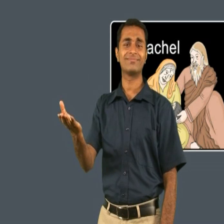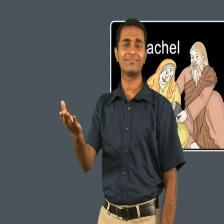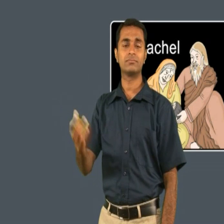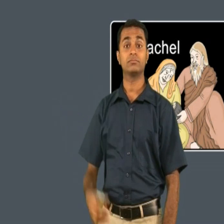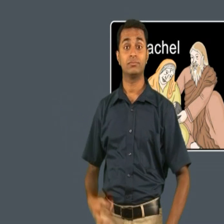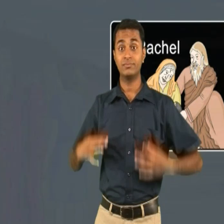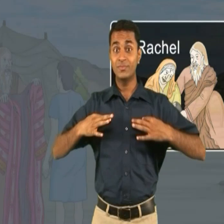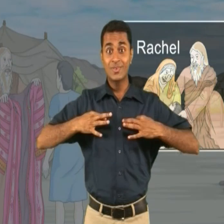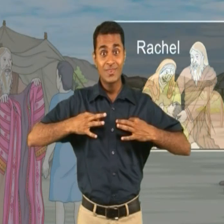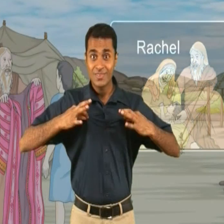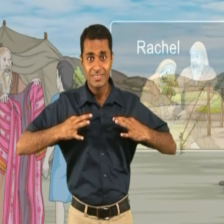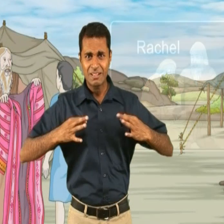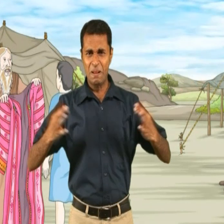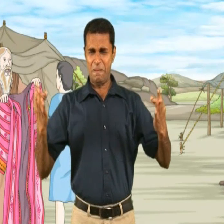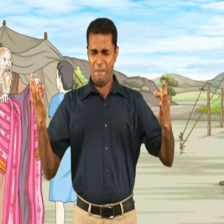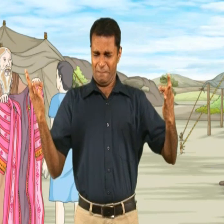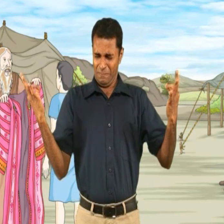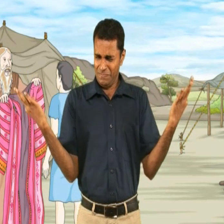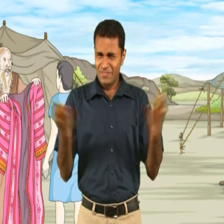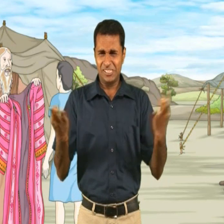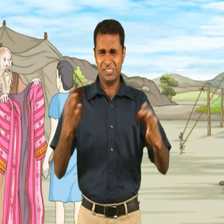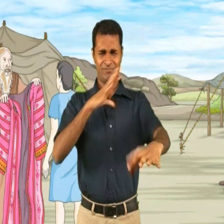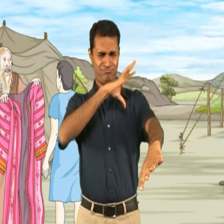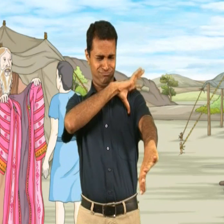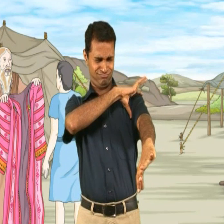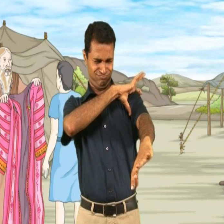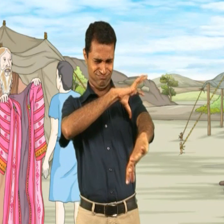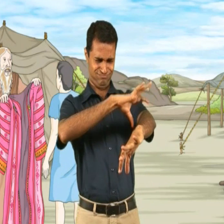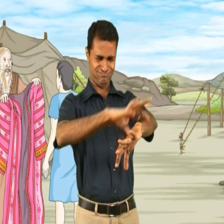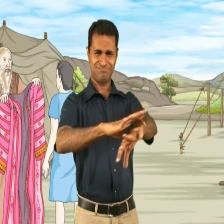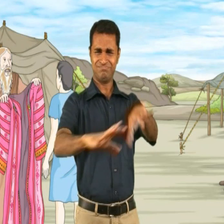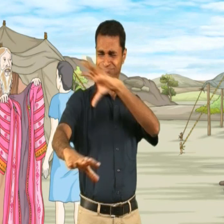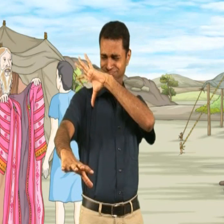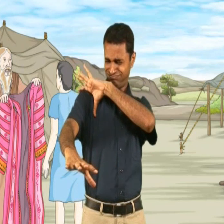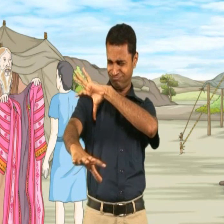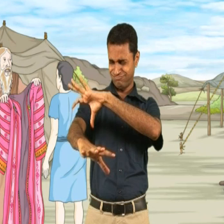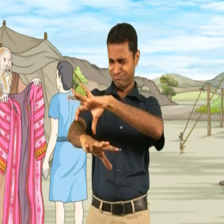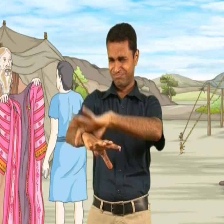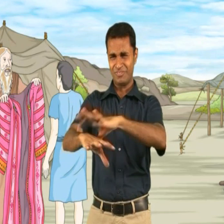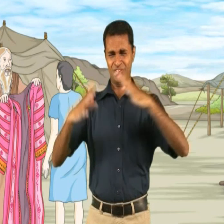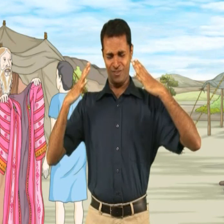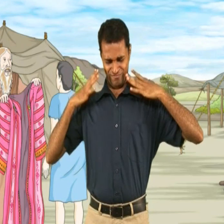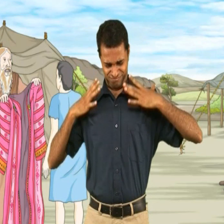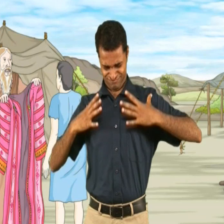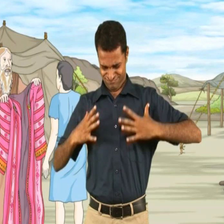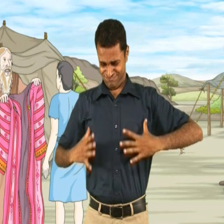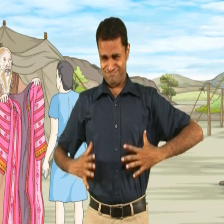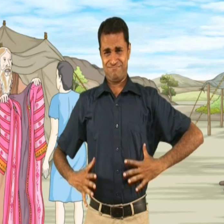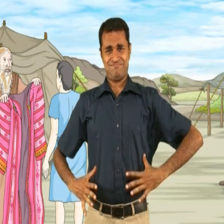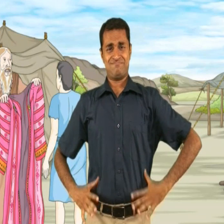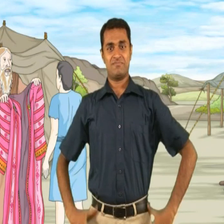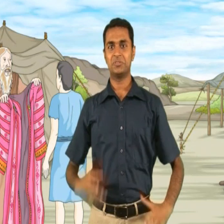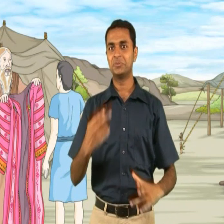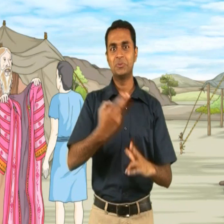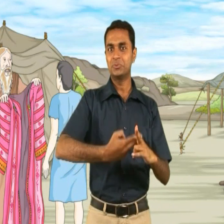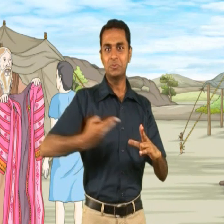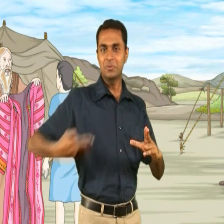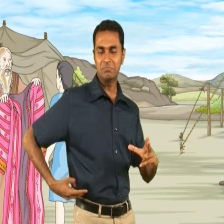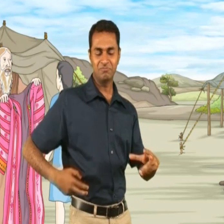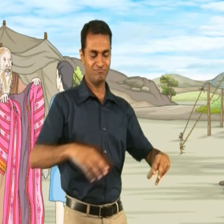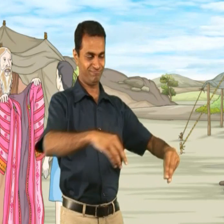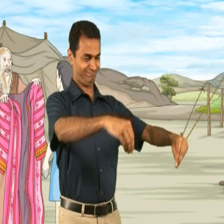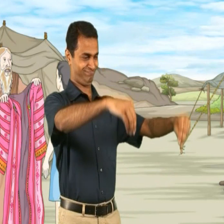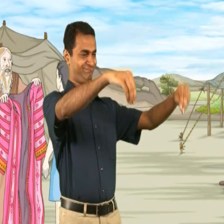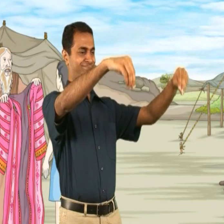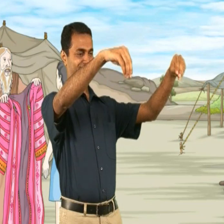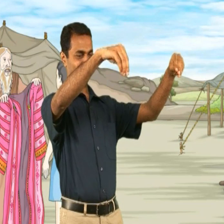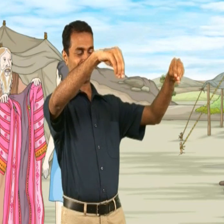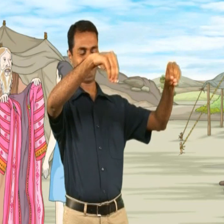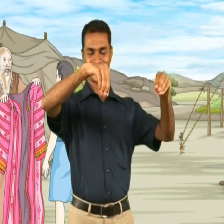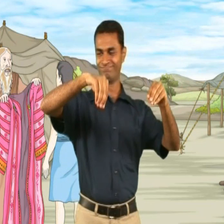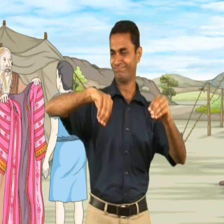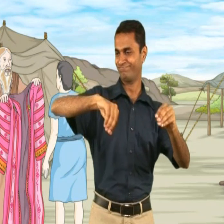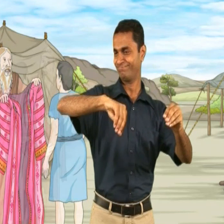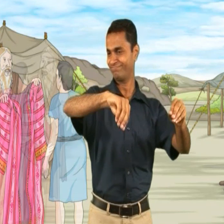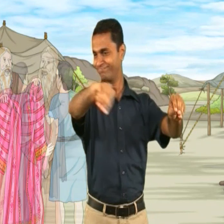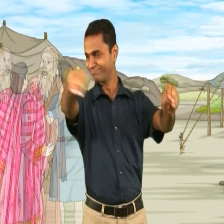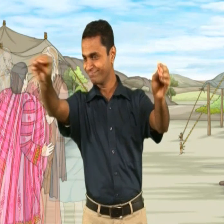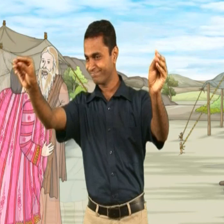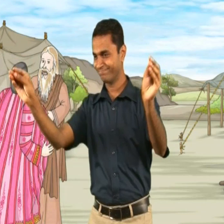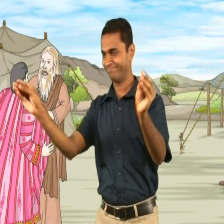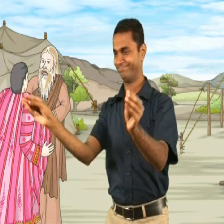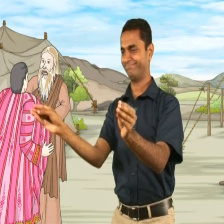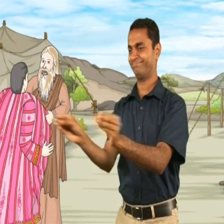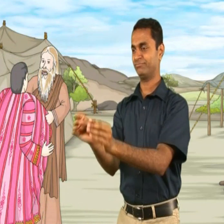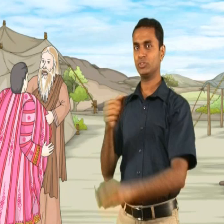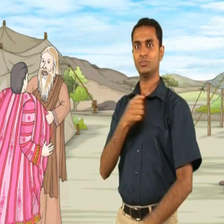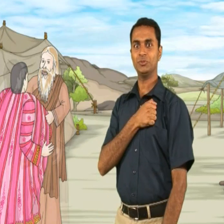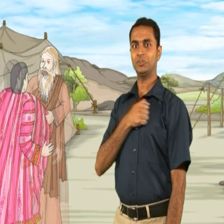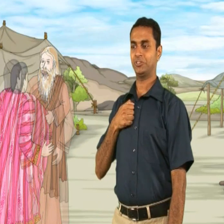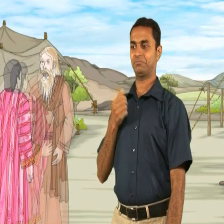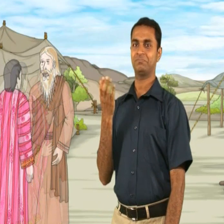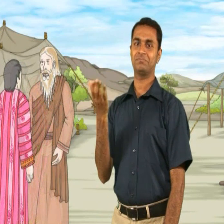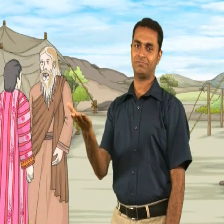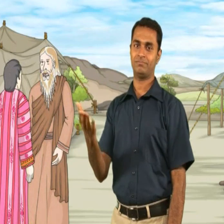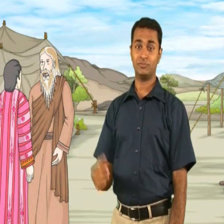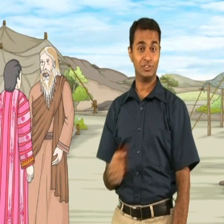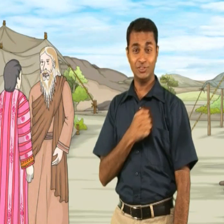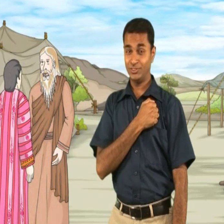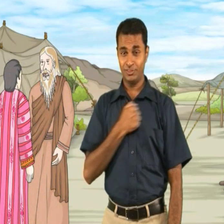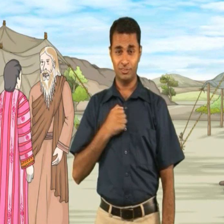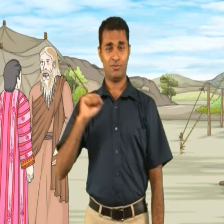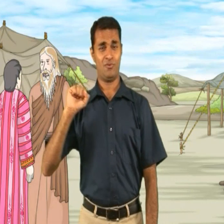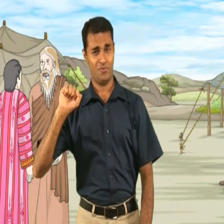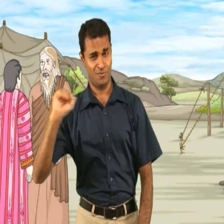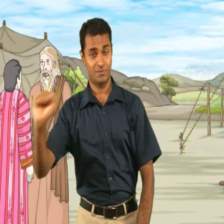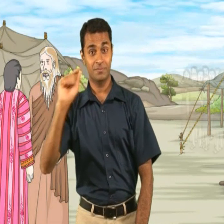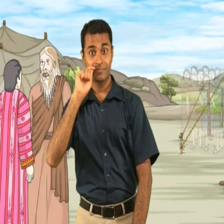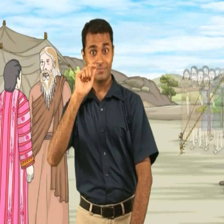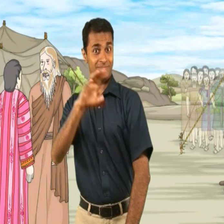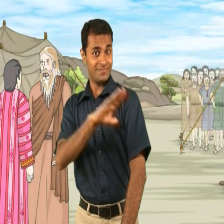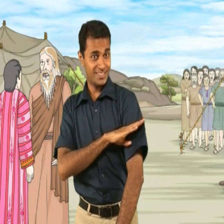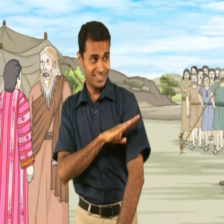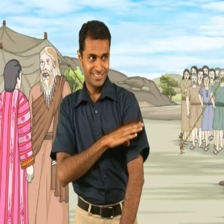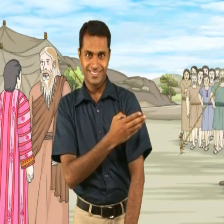so he made him a robe of many colors.